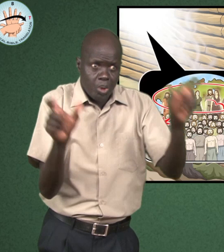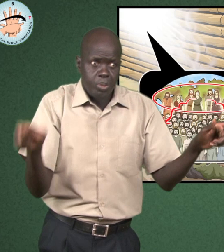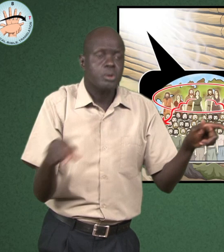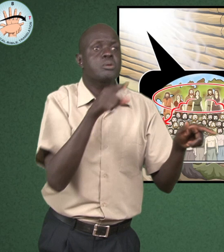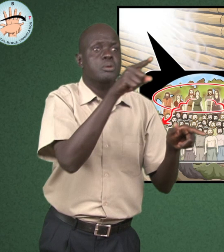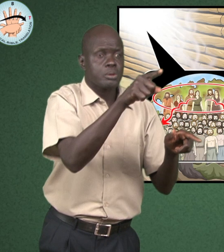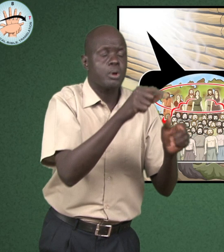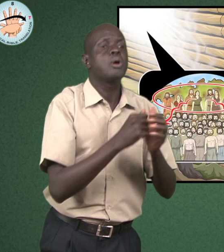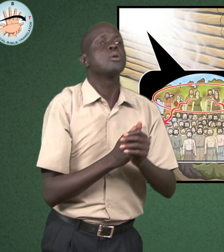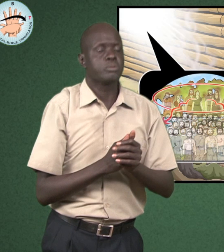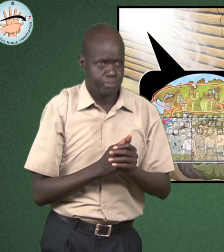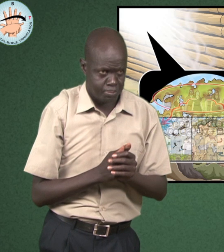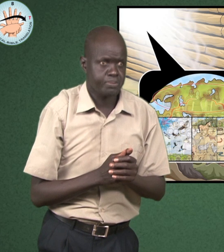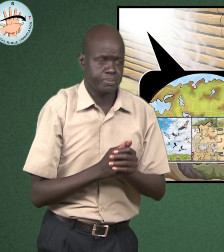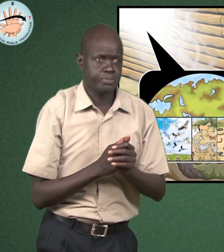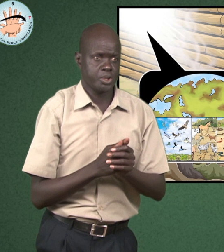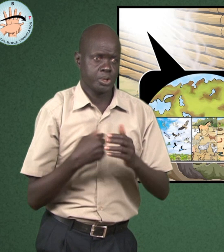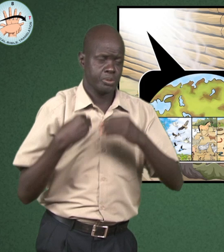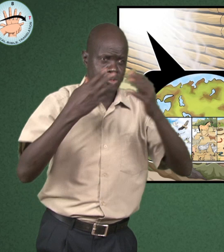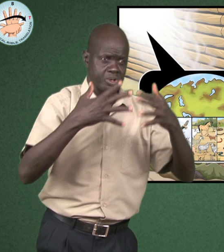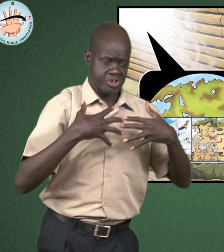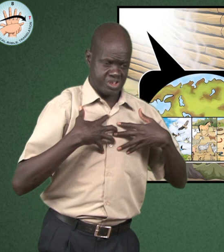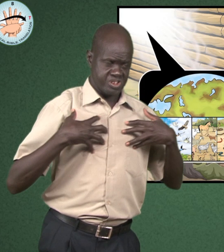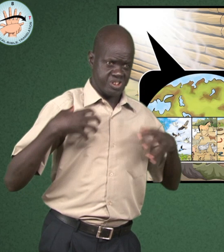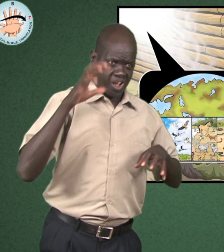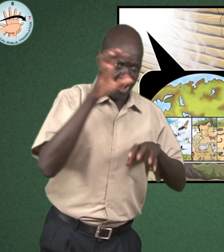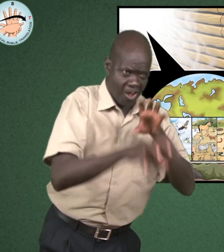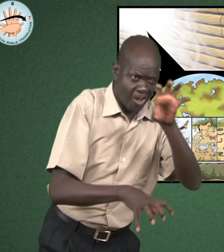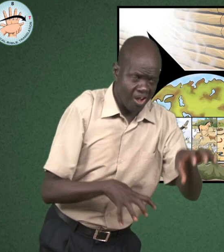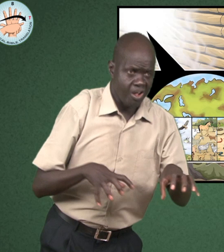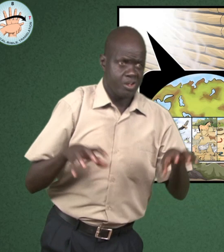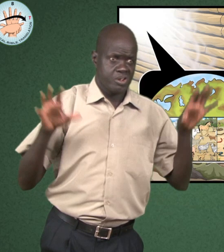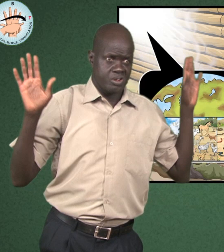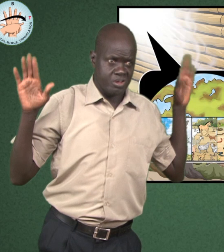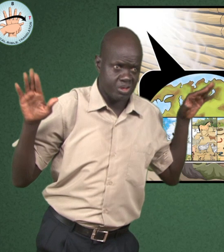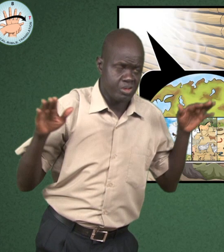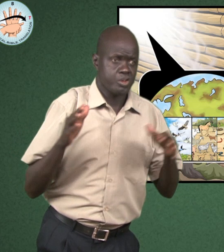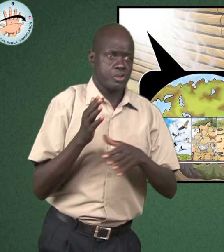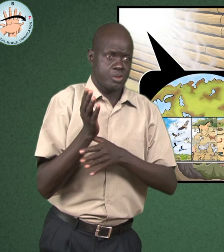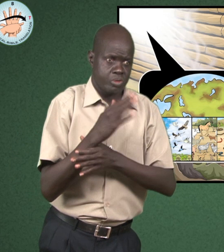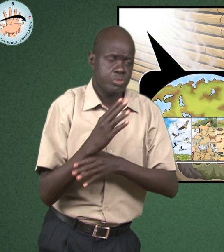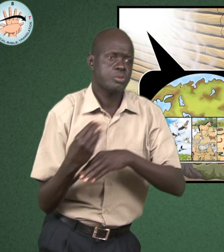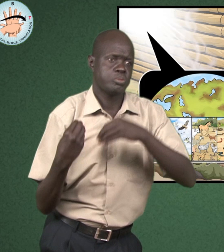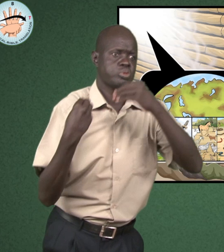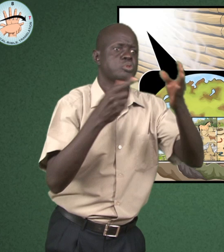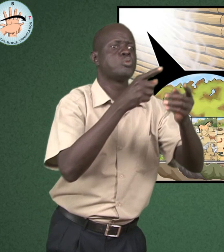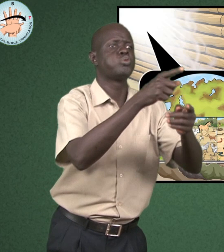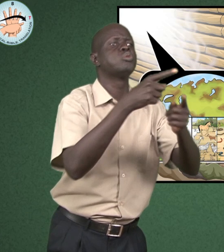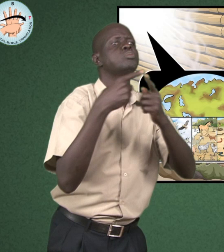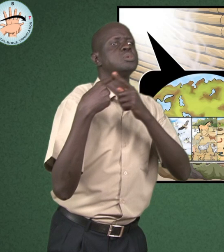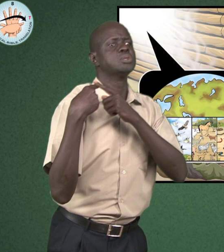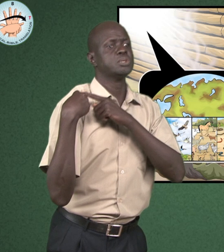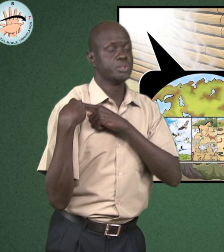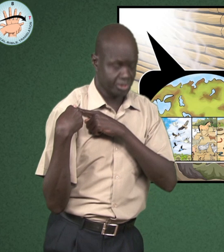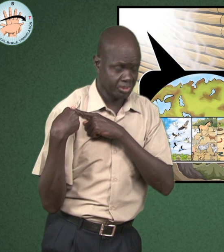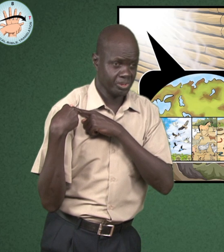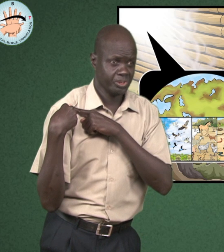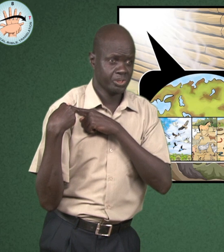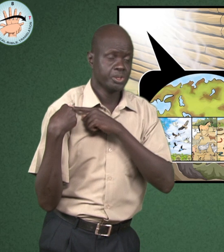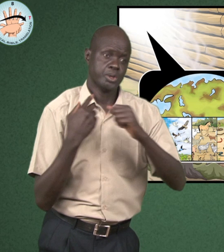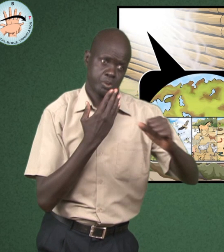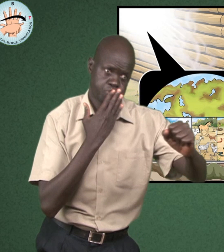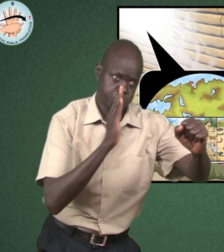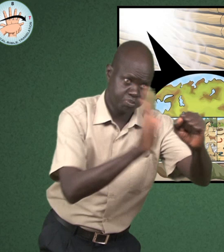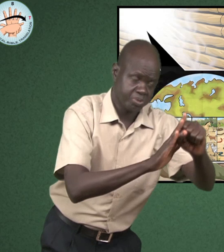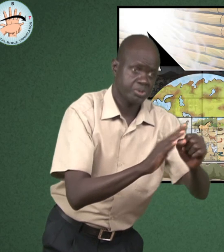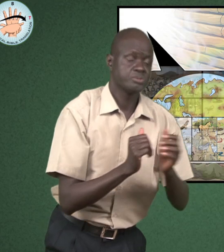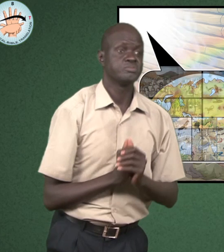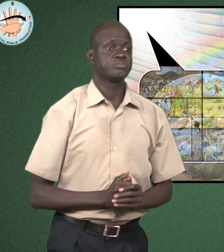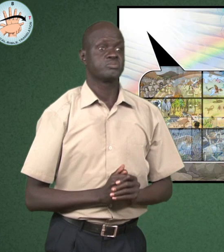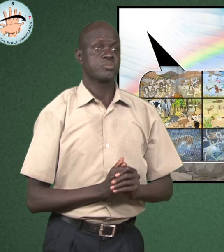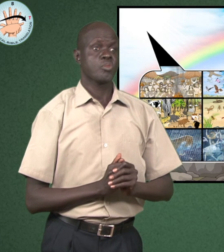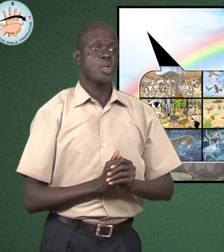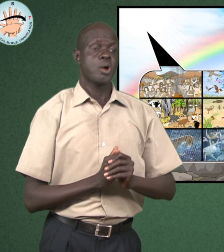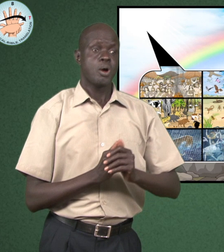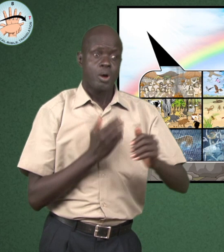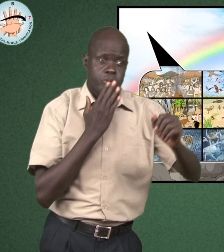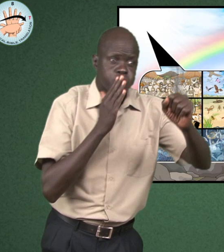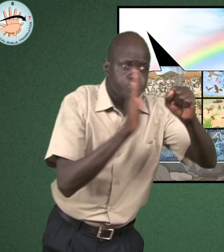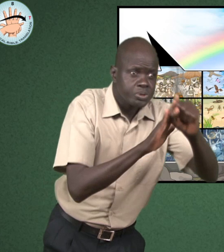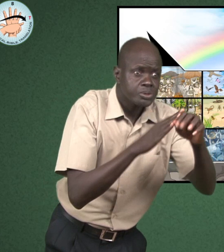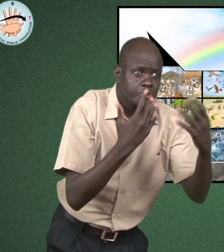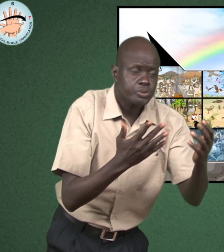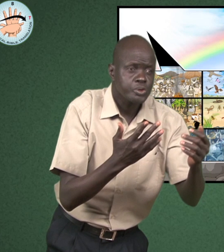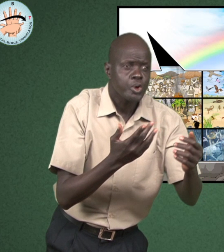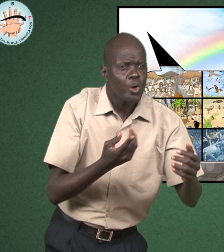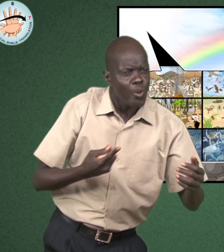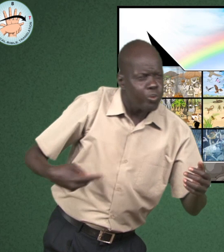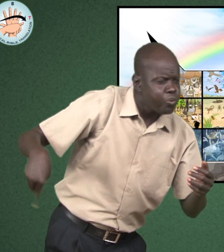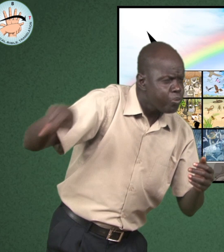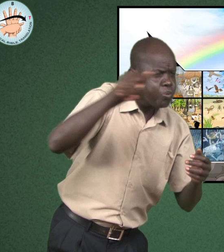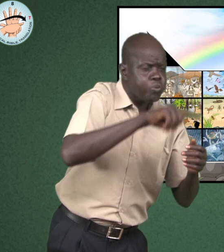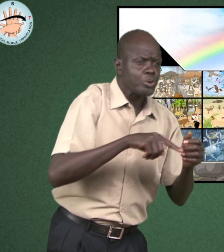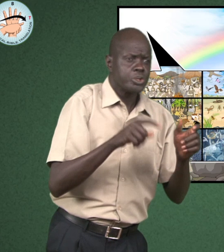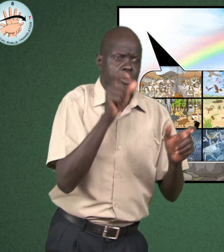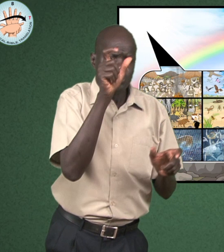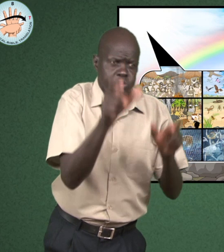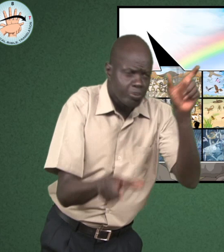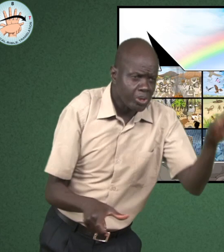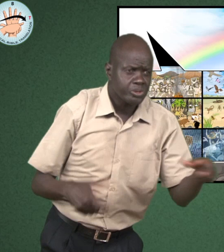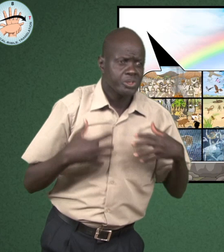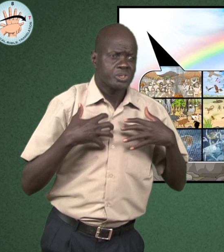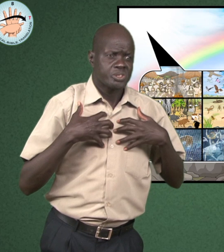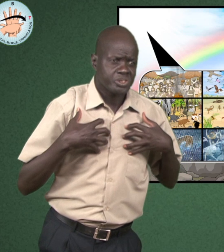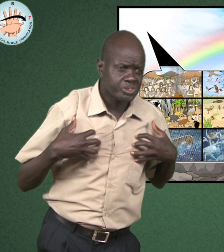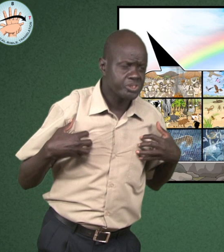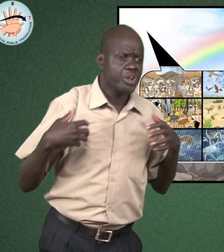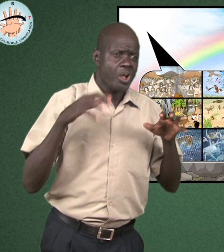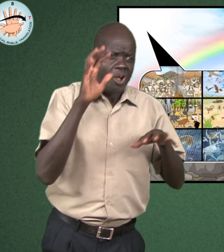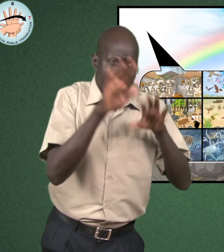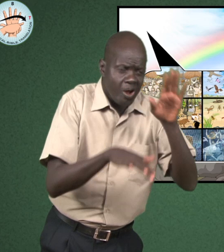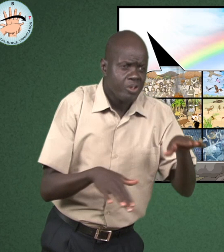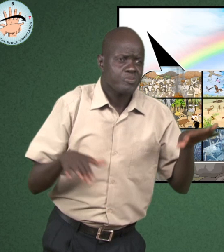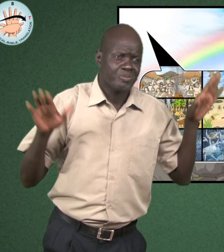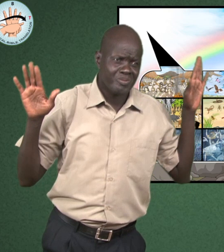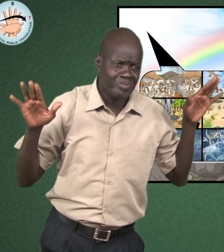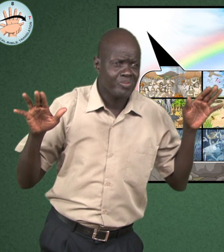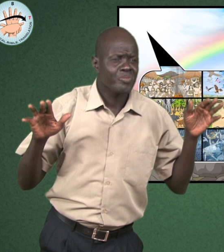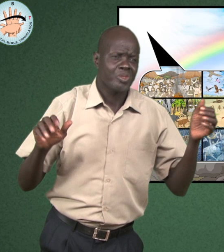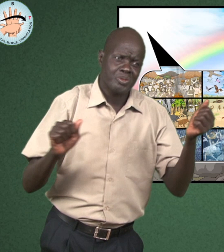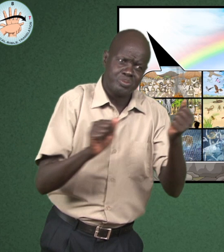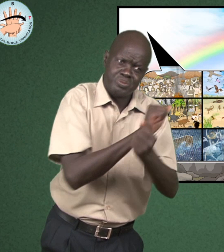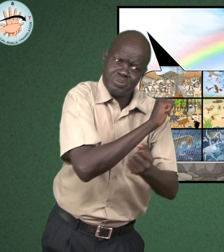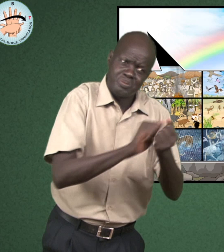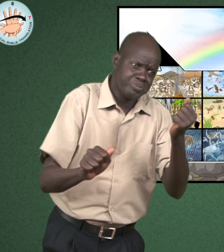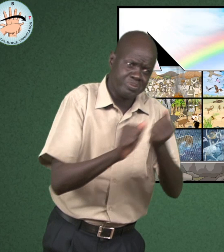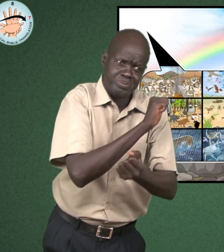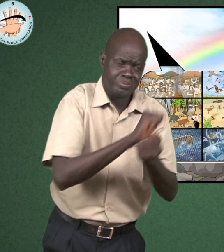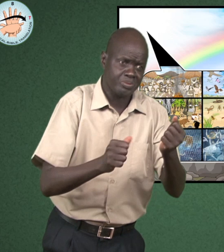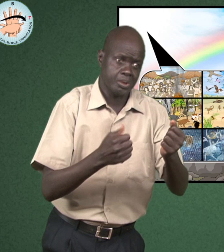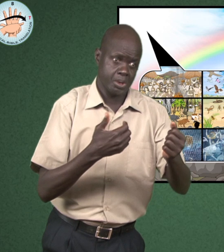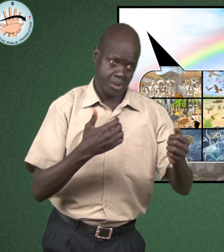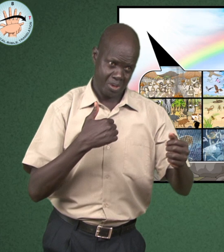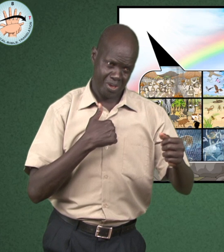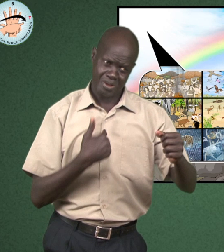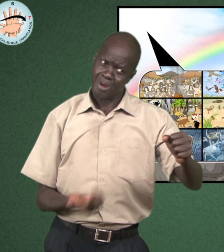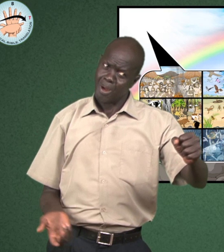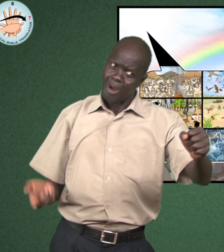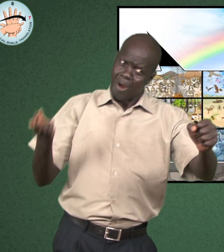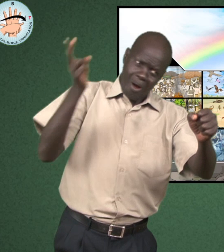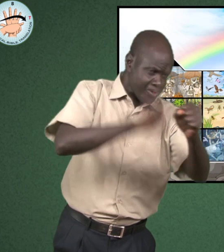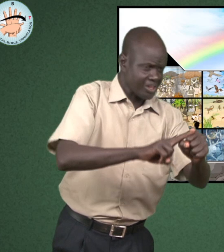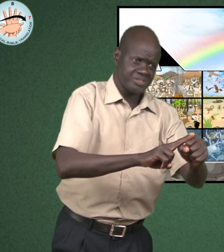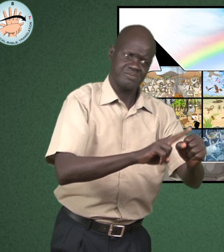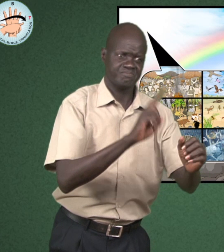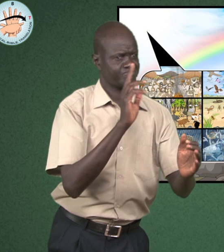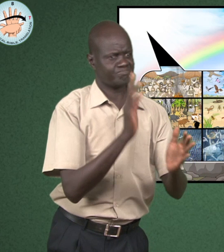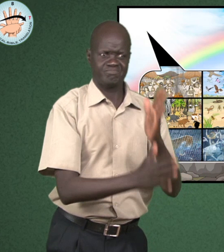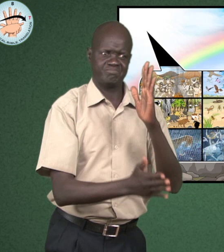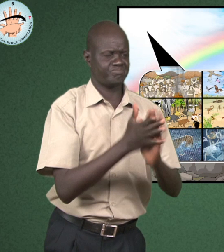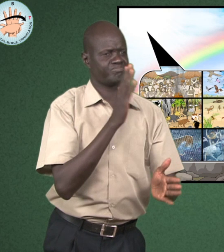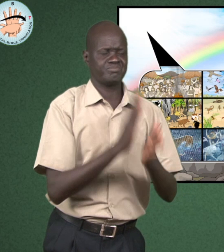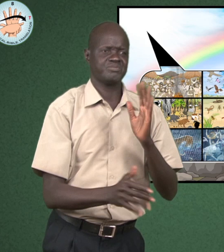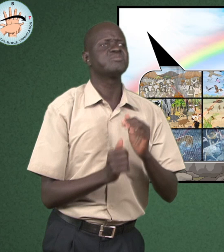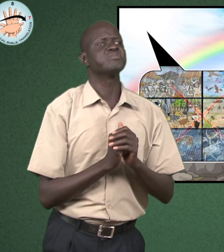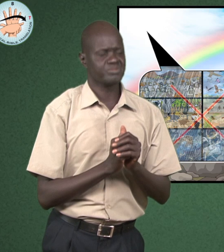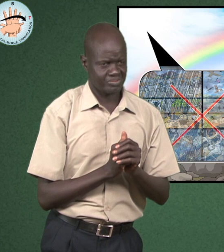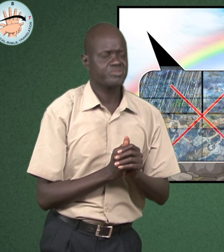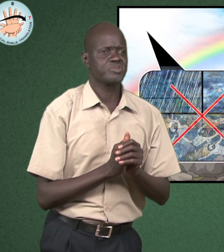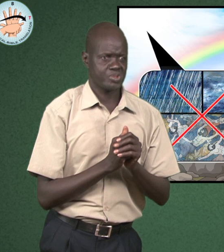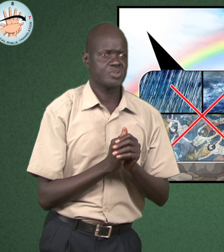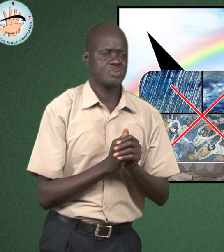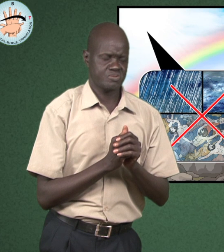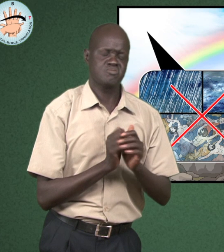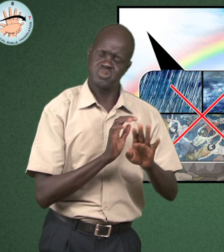Then God said to Noah and his sons with him, “Behold, I now establish My covenant with you and your descendants after you, and with every living creature that was with you—the birds, the livestock, and every beast of the earth—every living thing that came out of the ark.